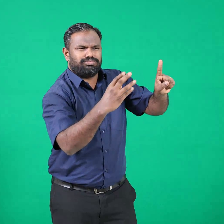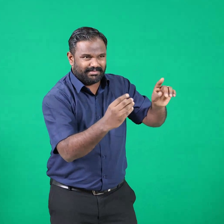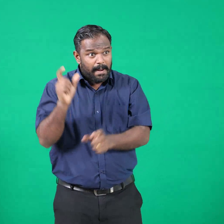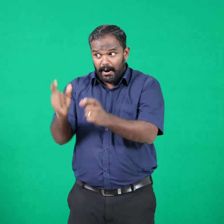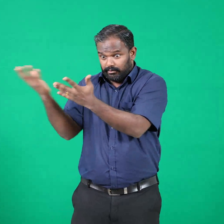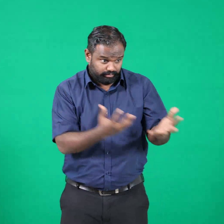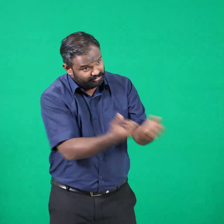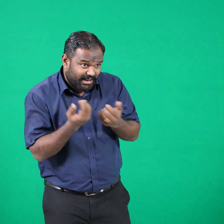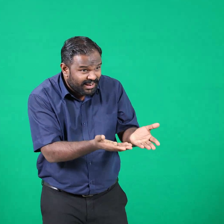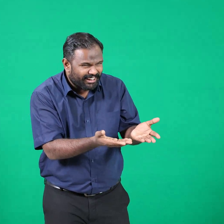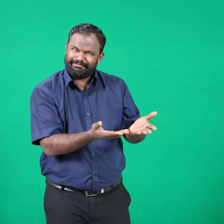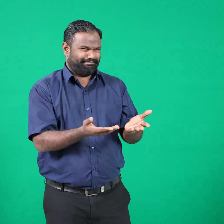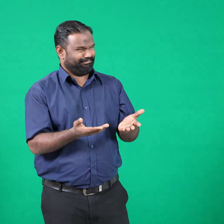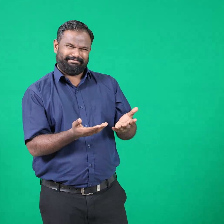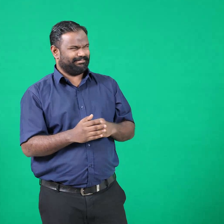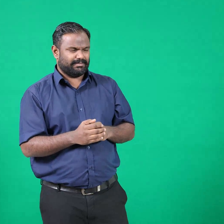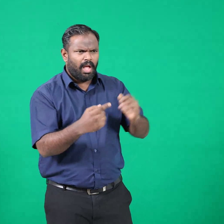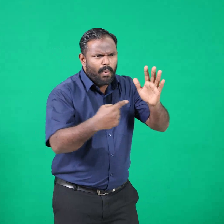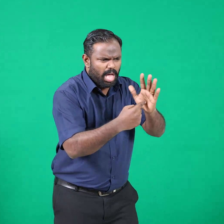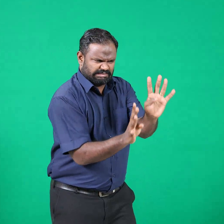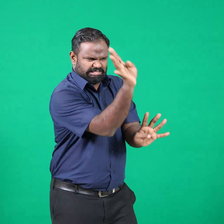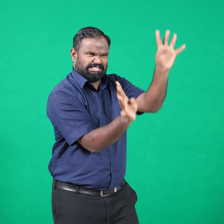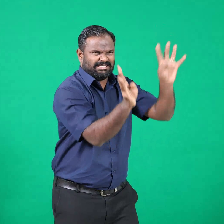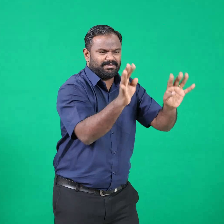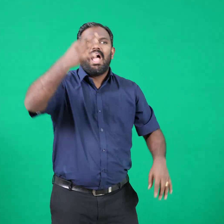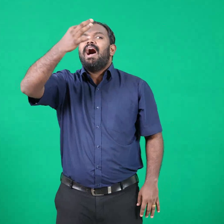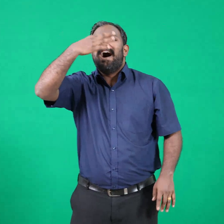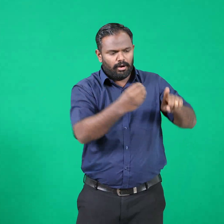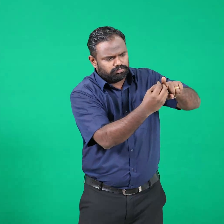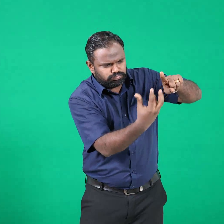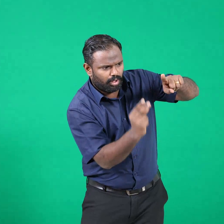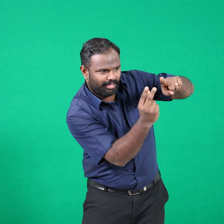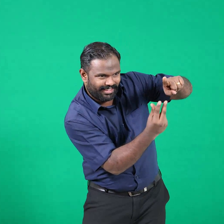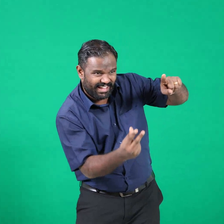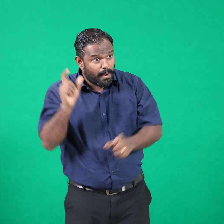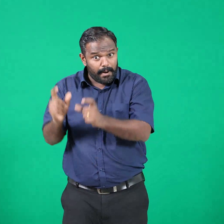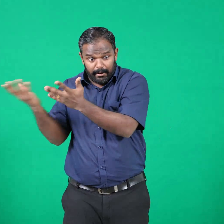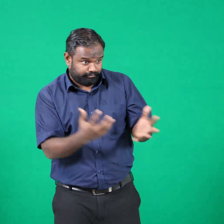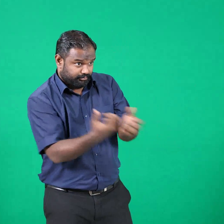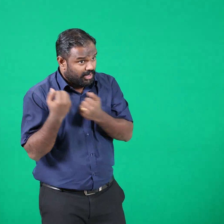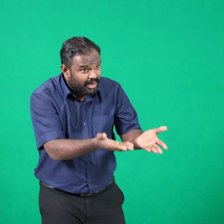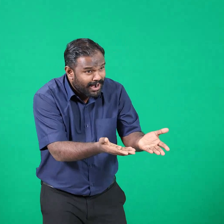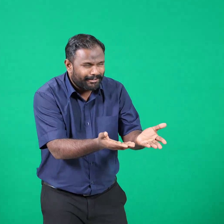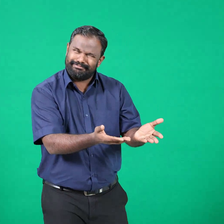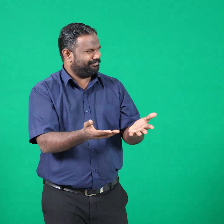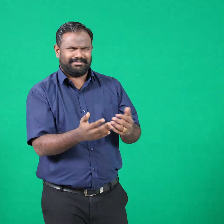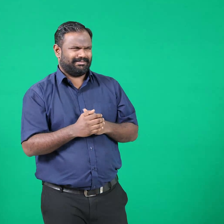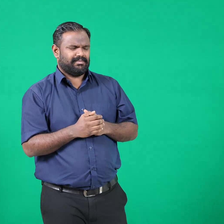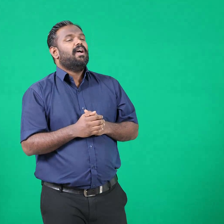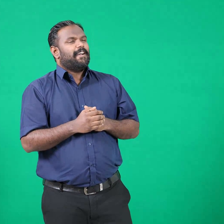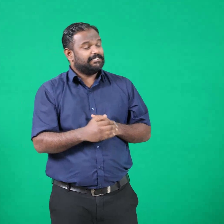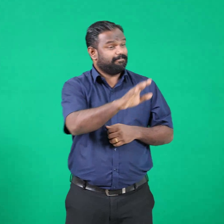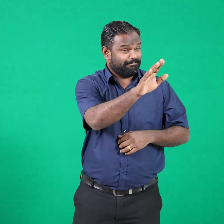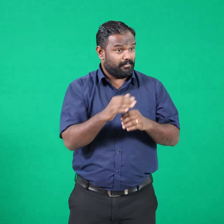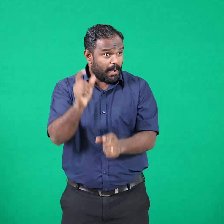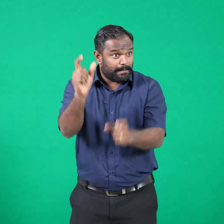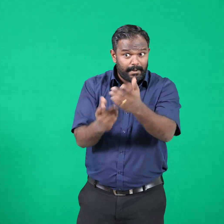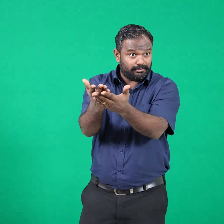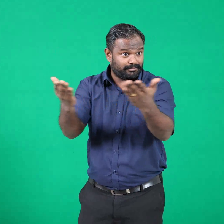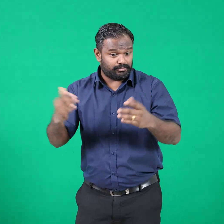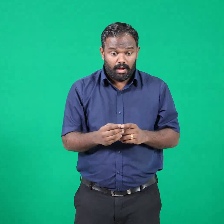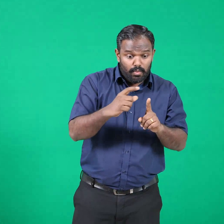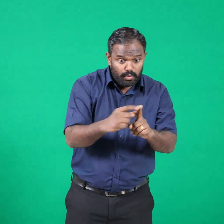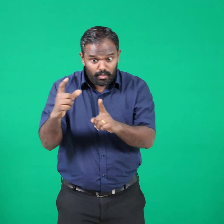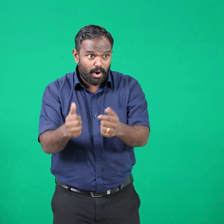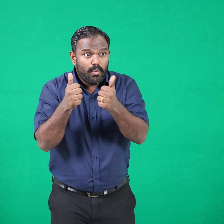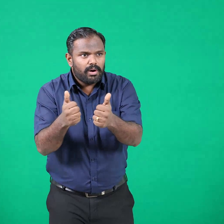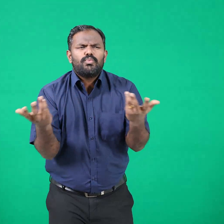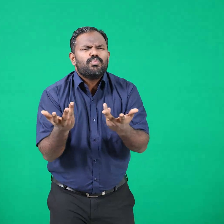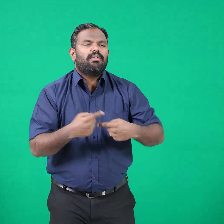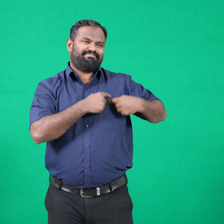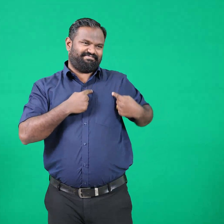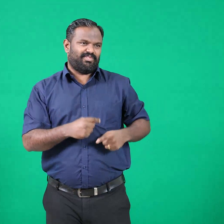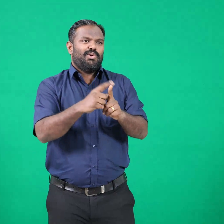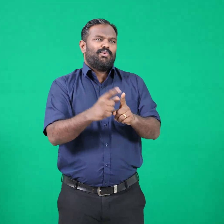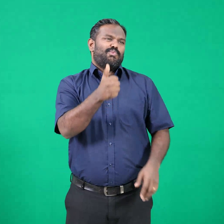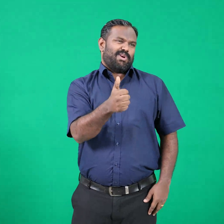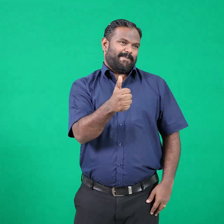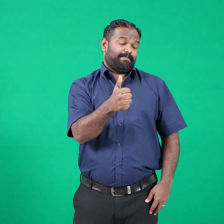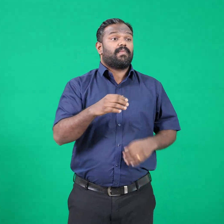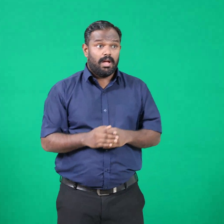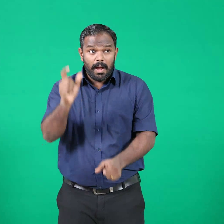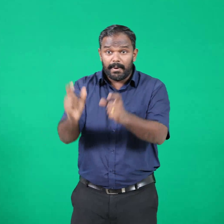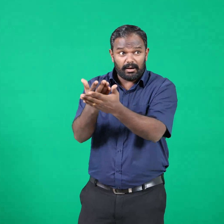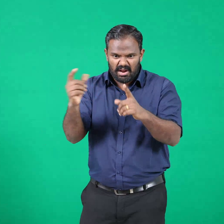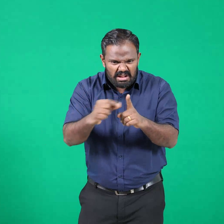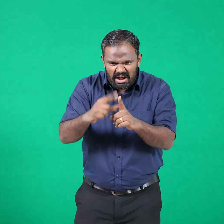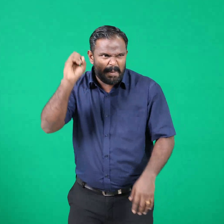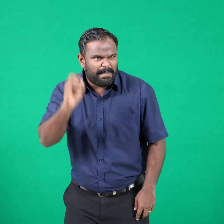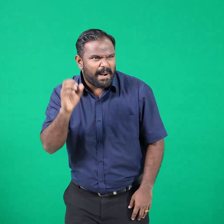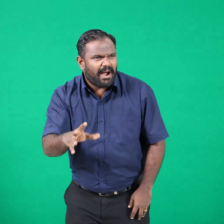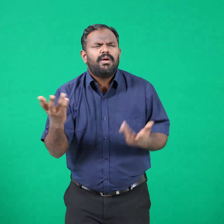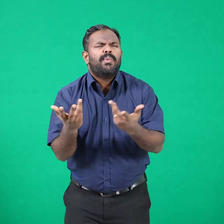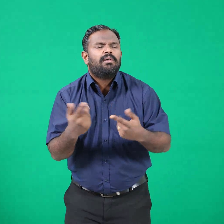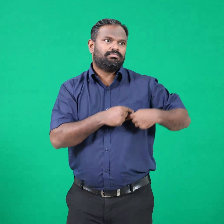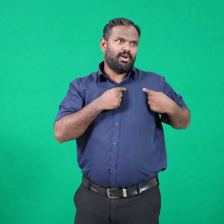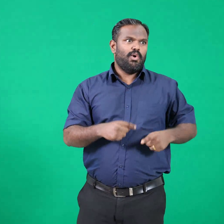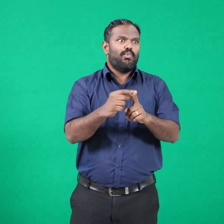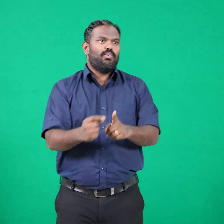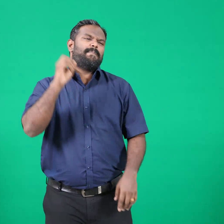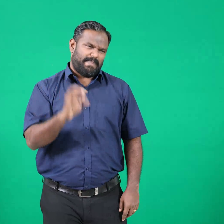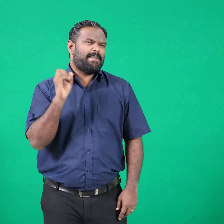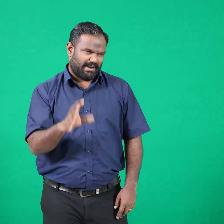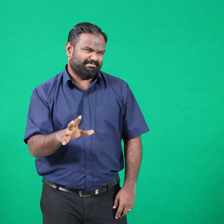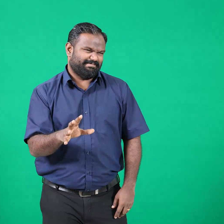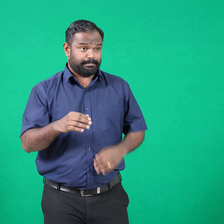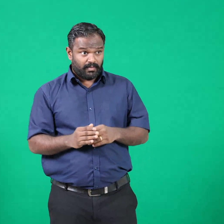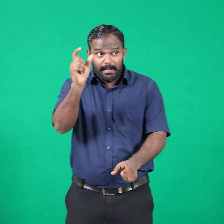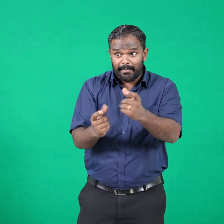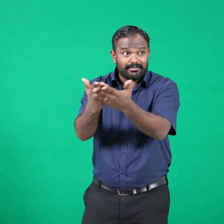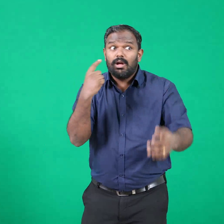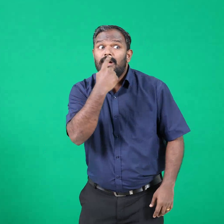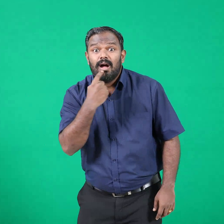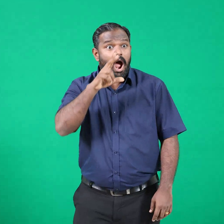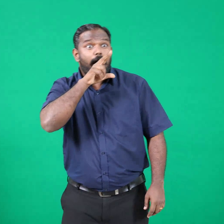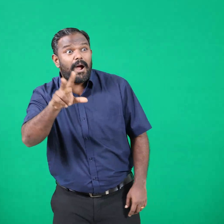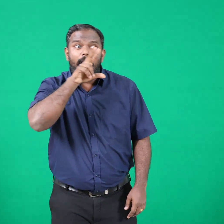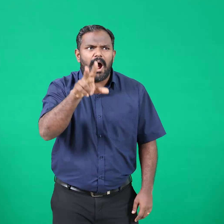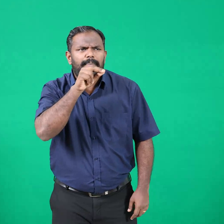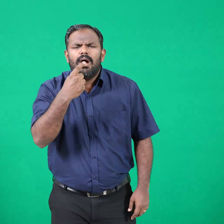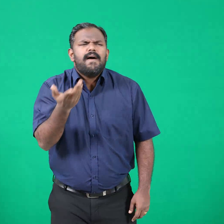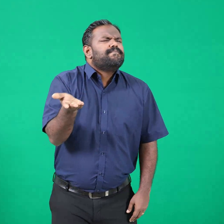The good man brings good things out of the good treasure of his heart, and the evil man brings evil things out of the evil treasure of his heart.